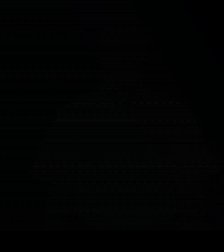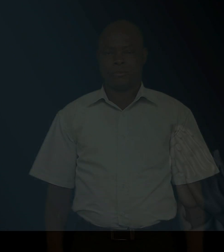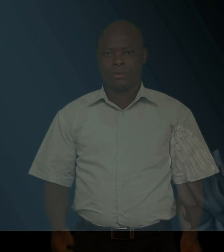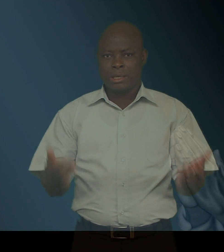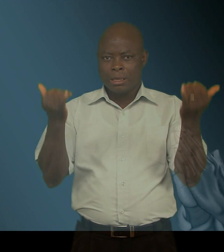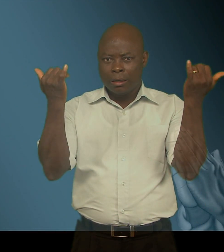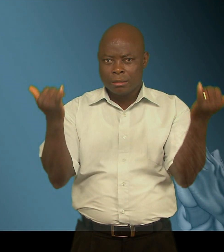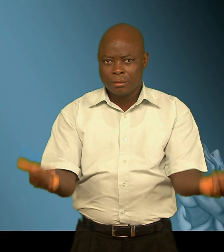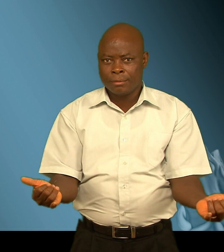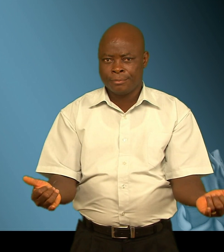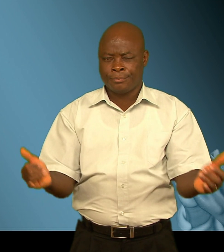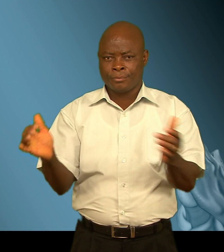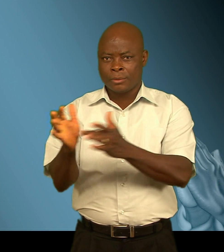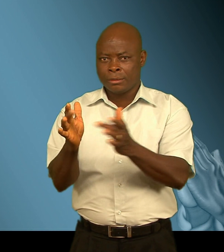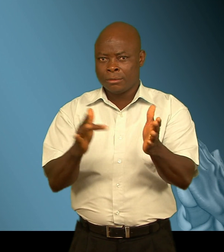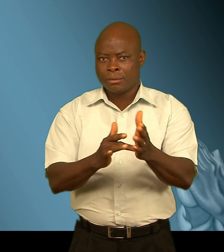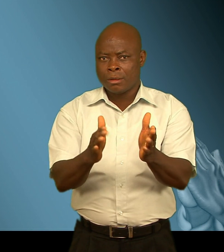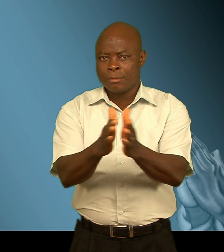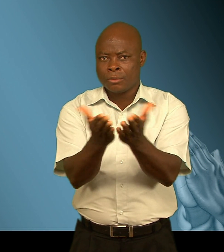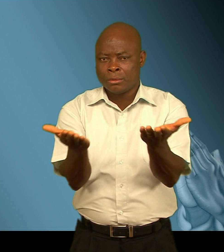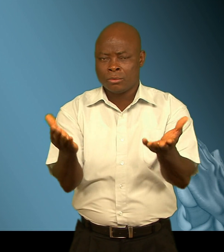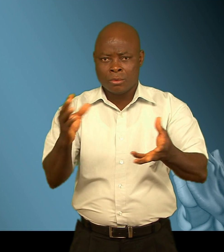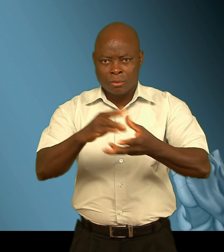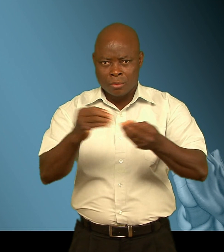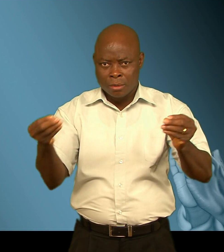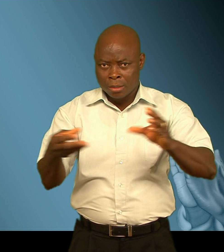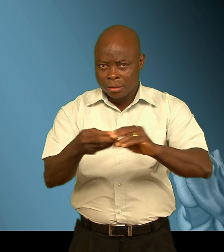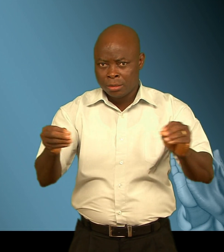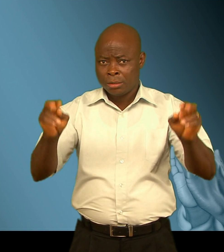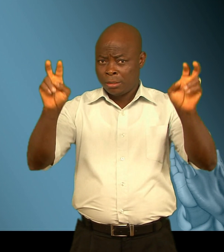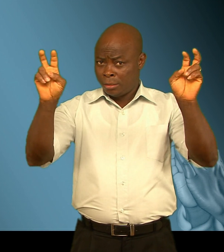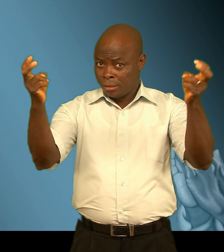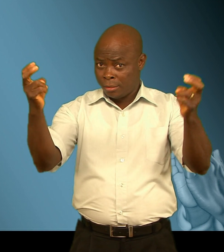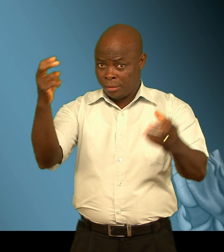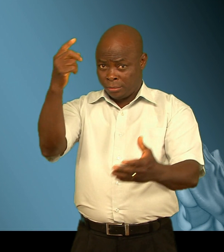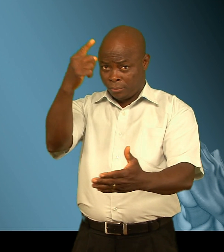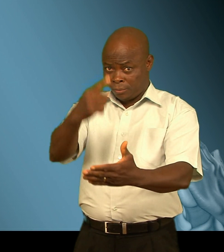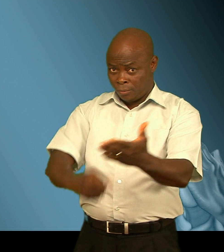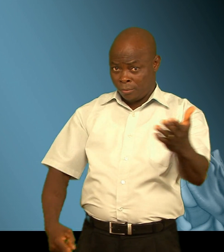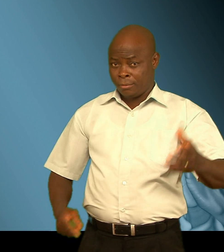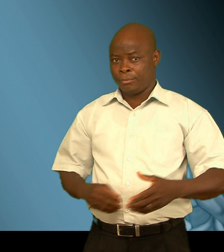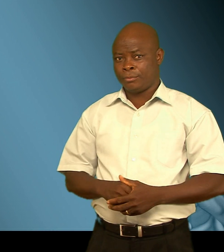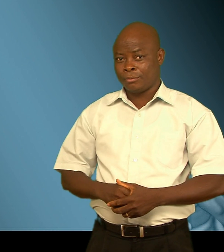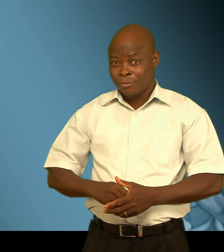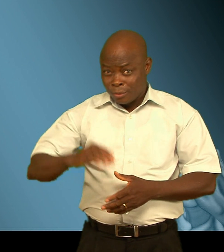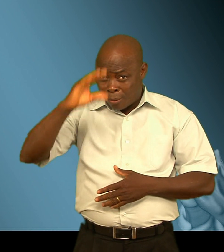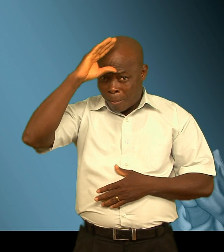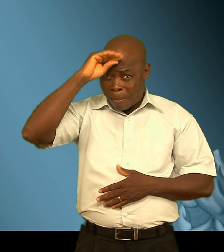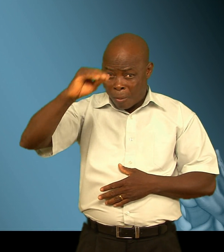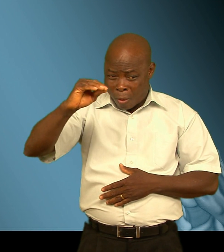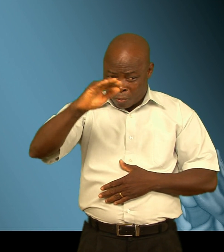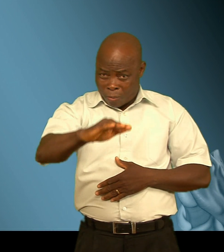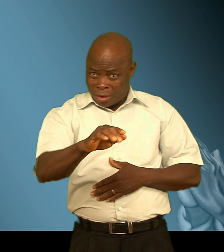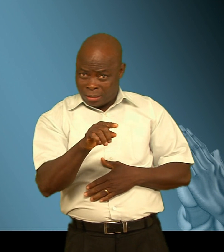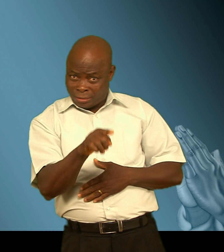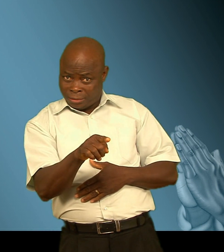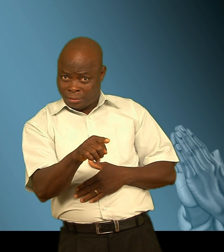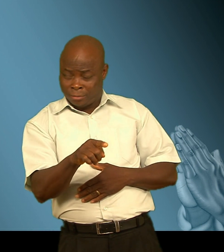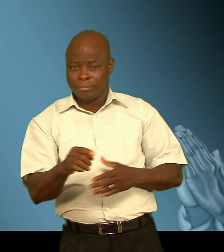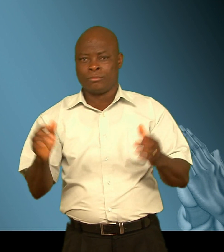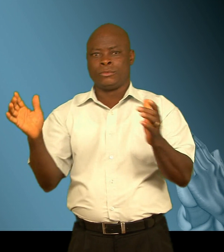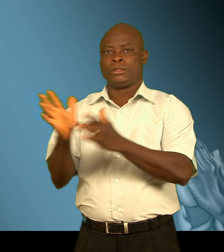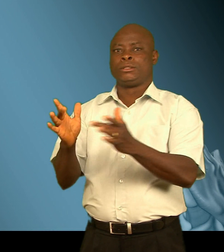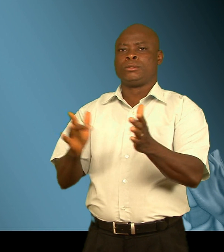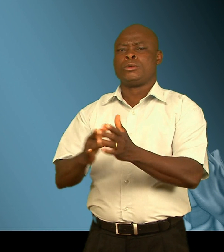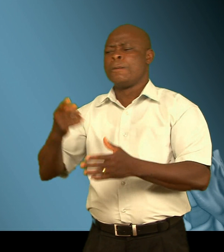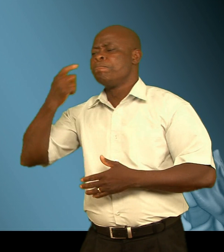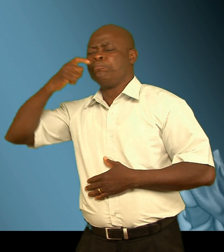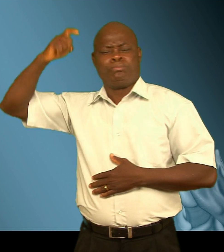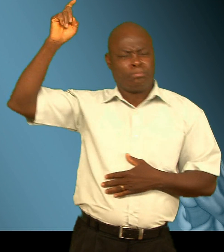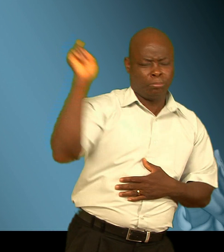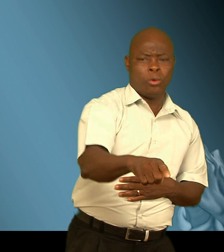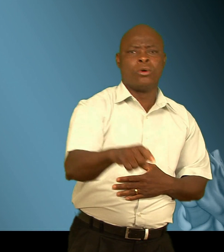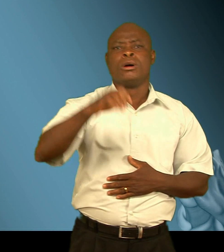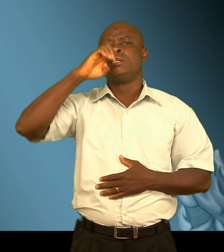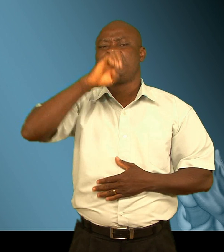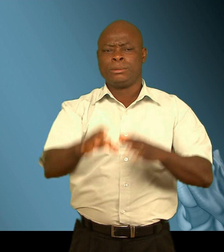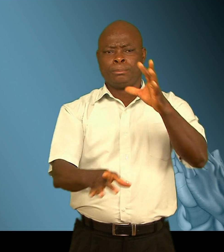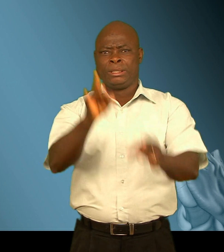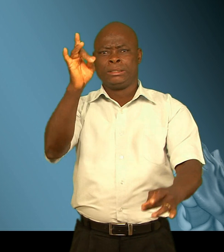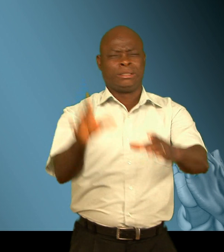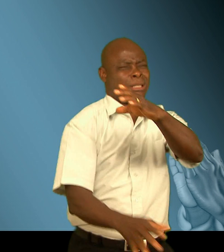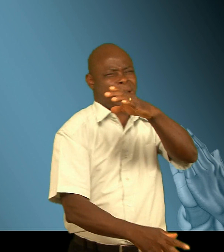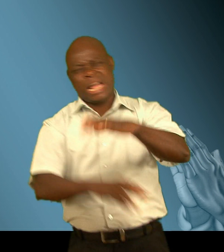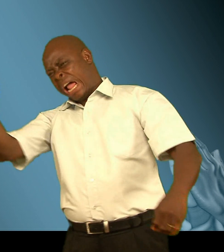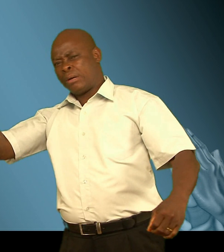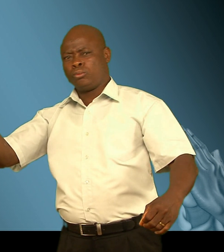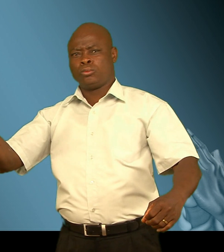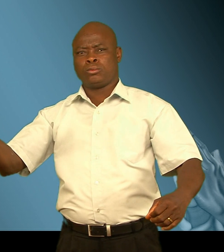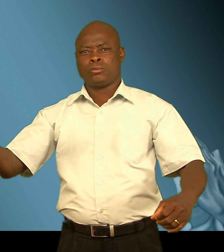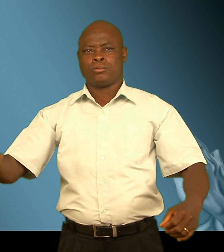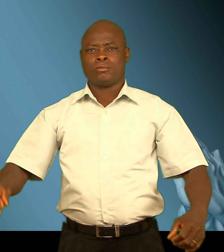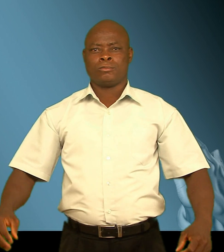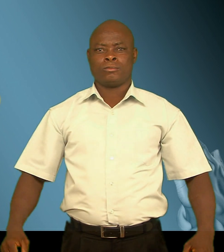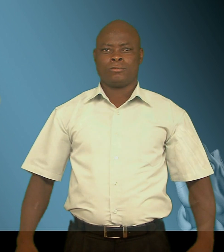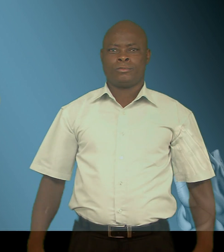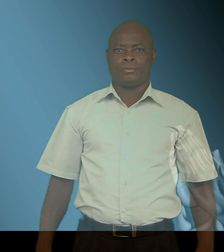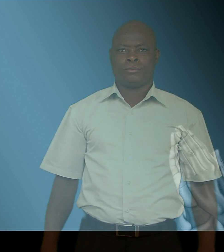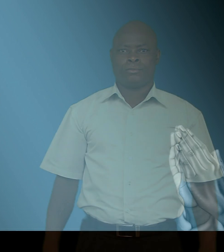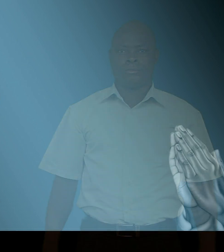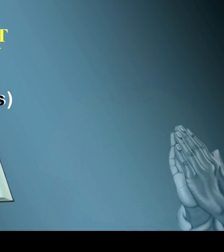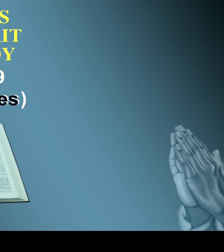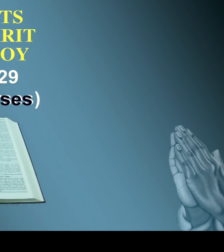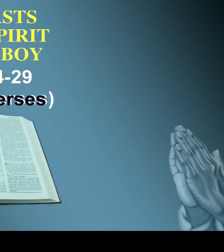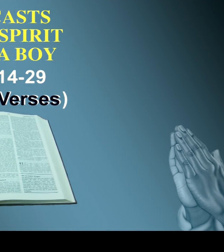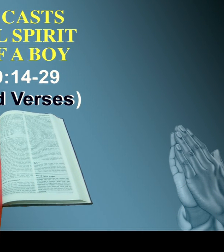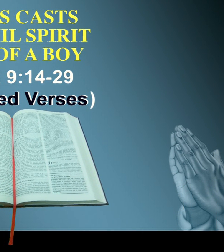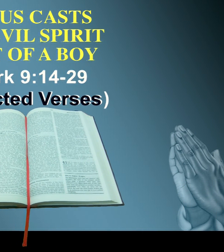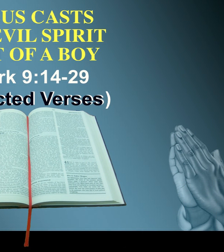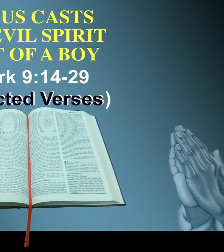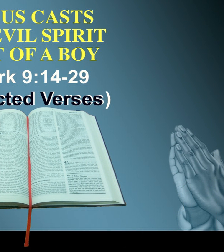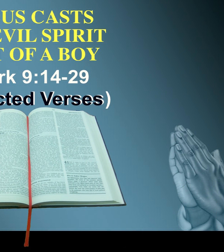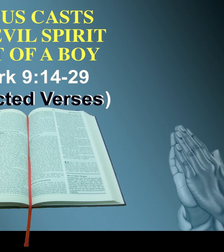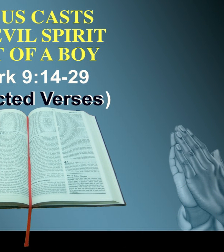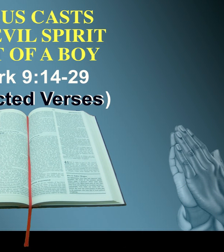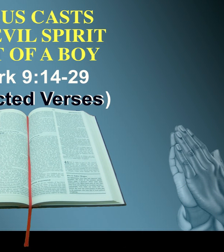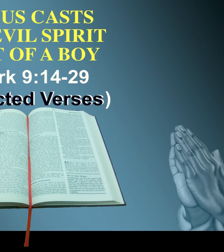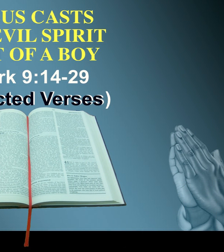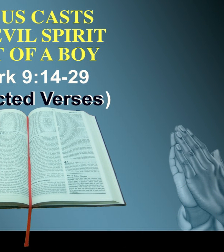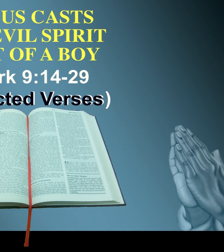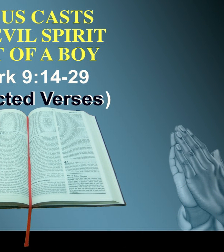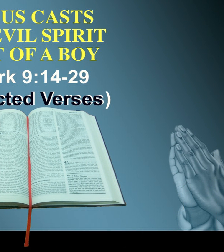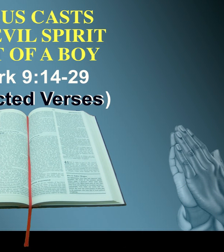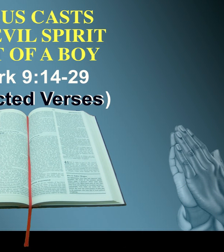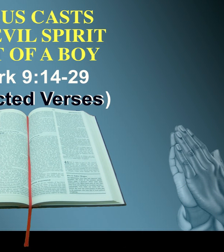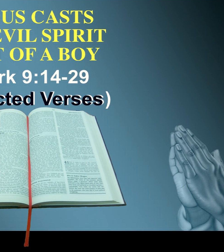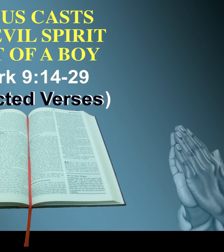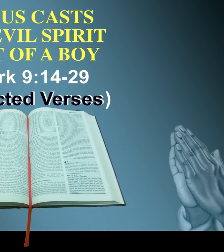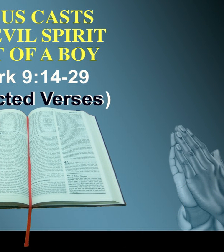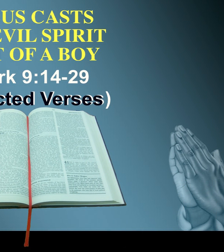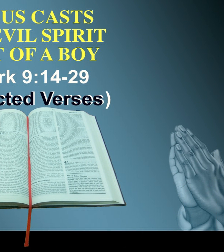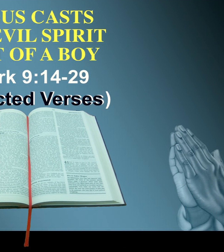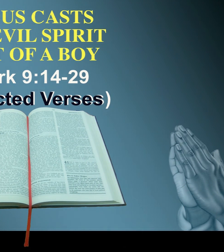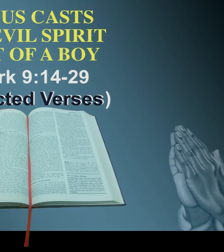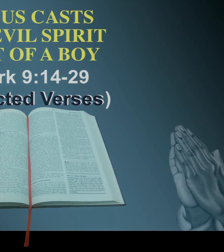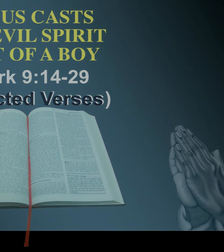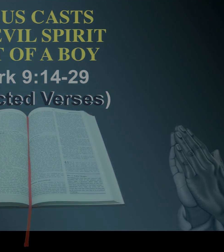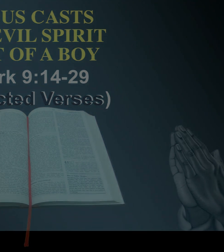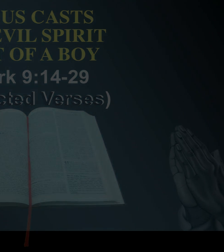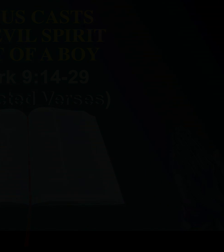Jesus casts an evil Spirit out of a boy